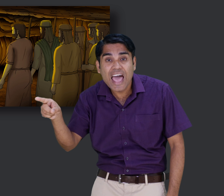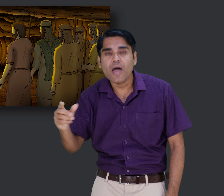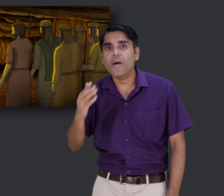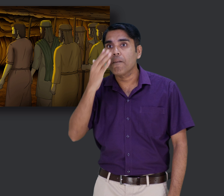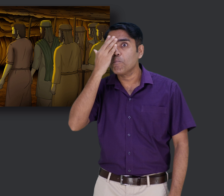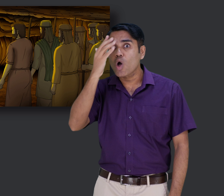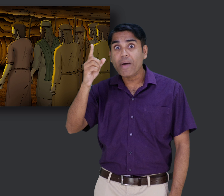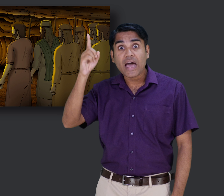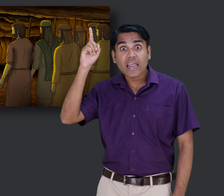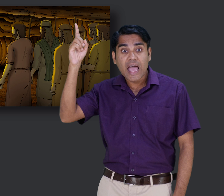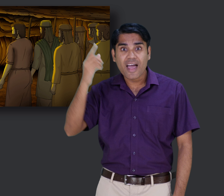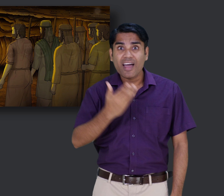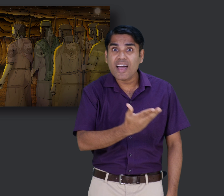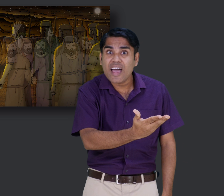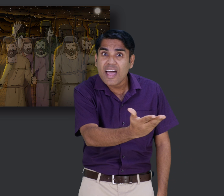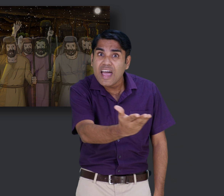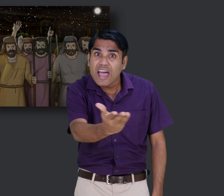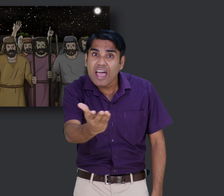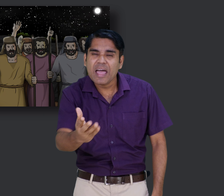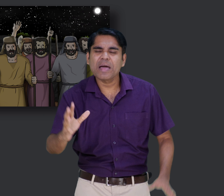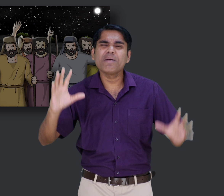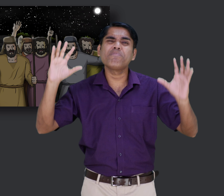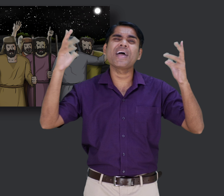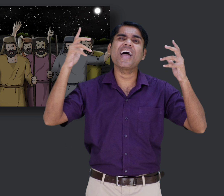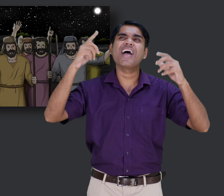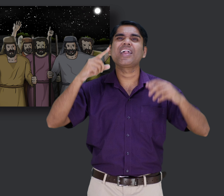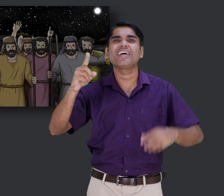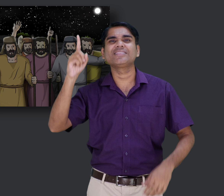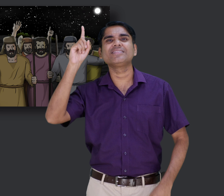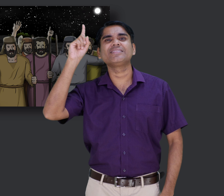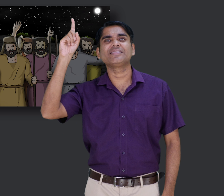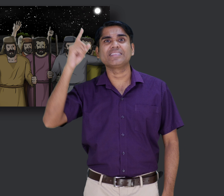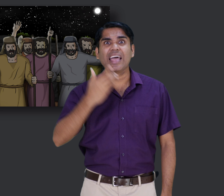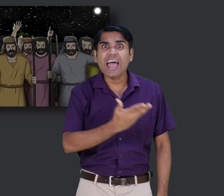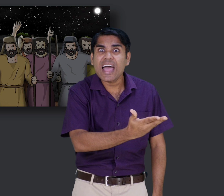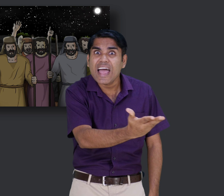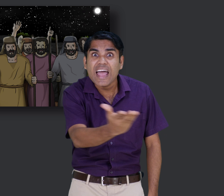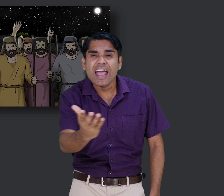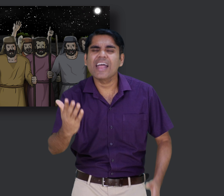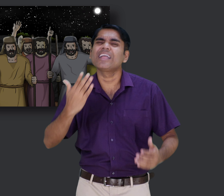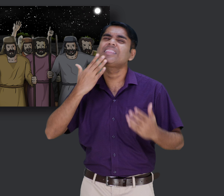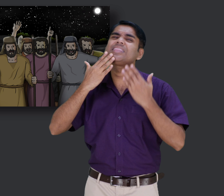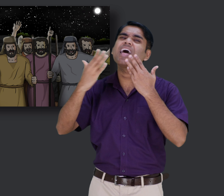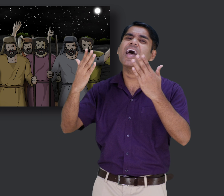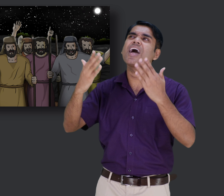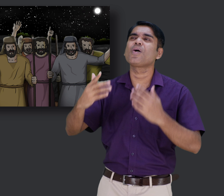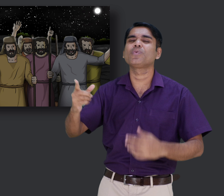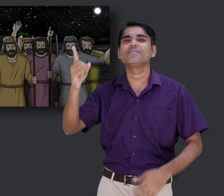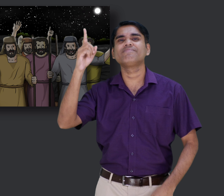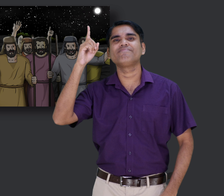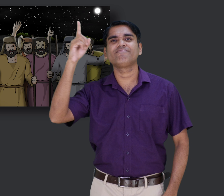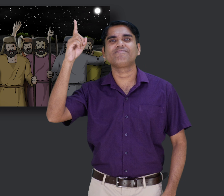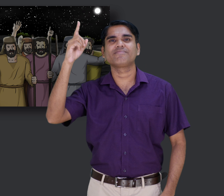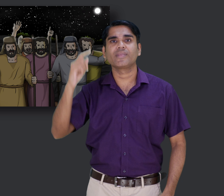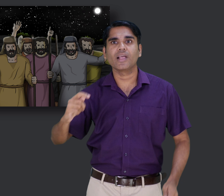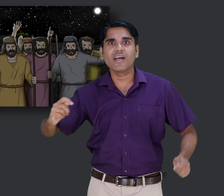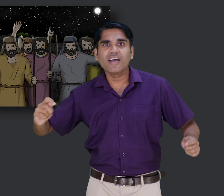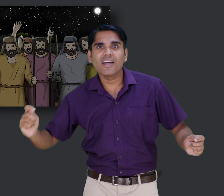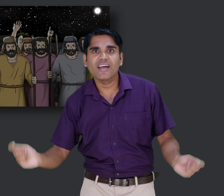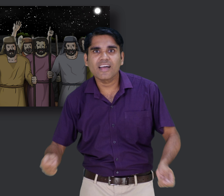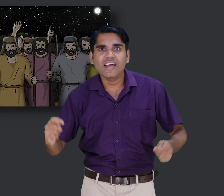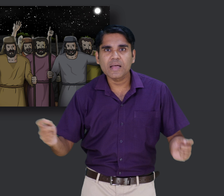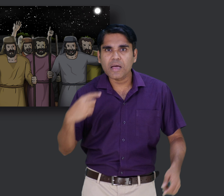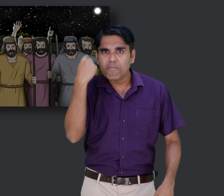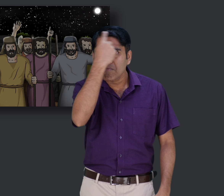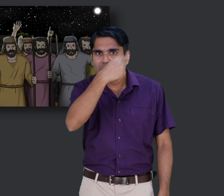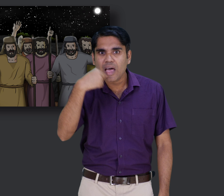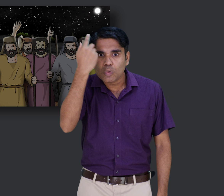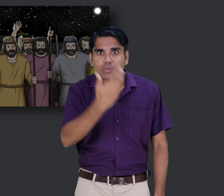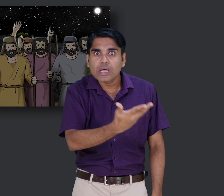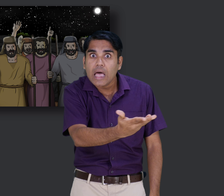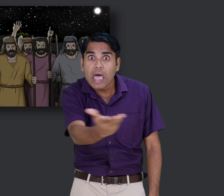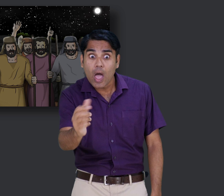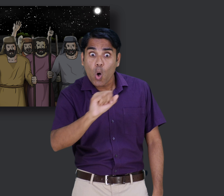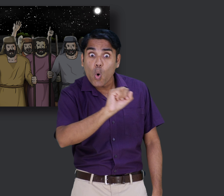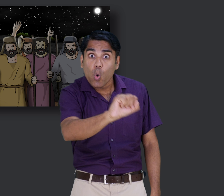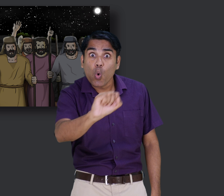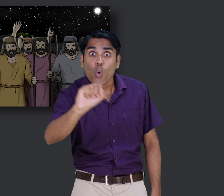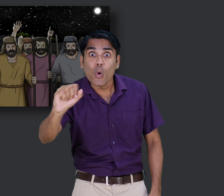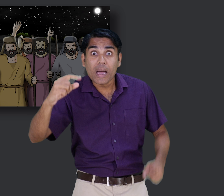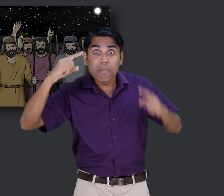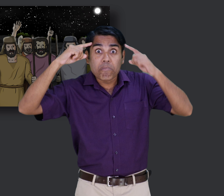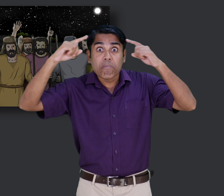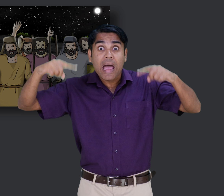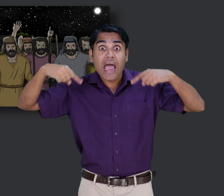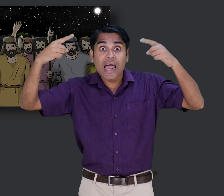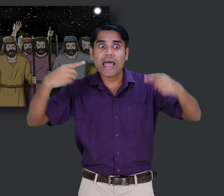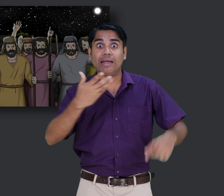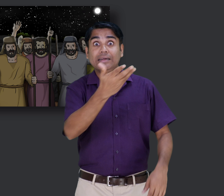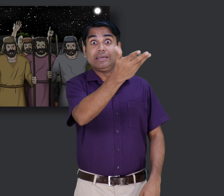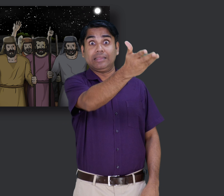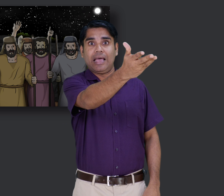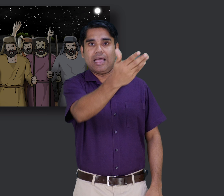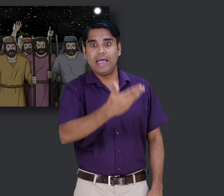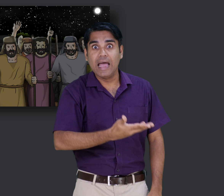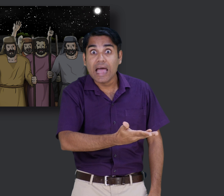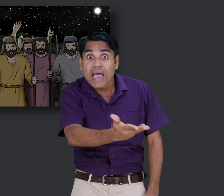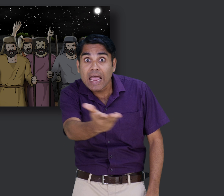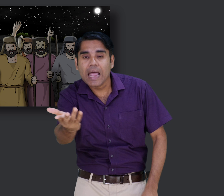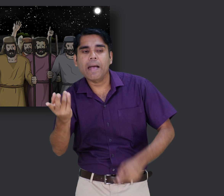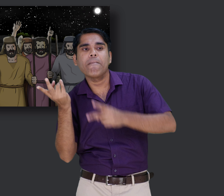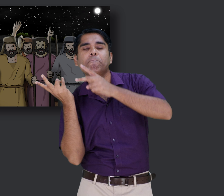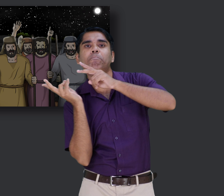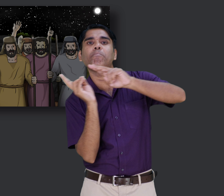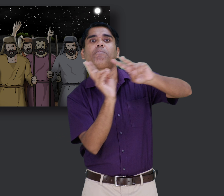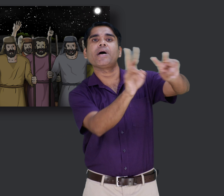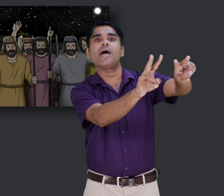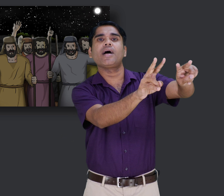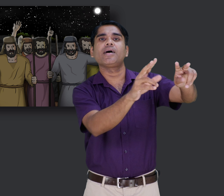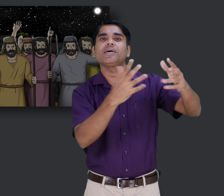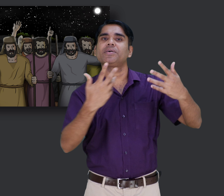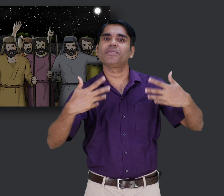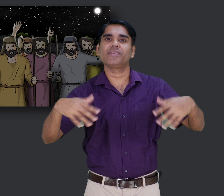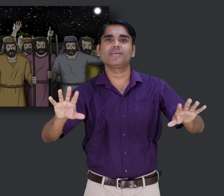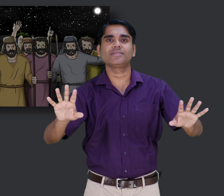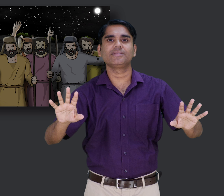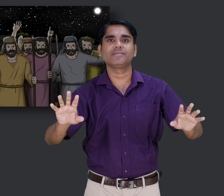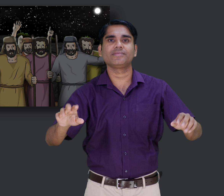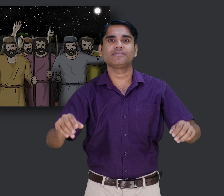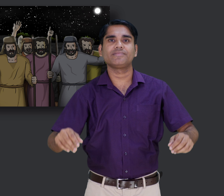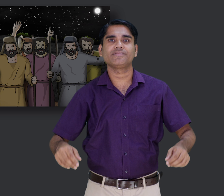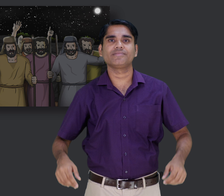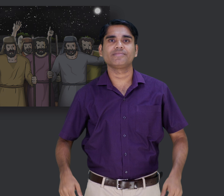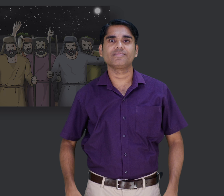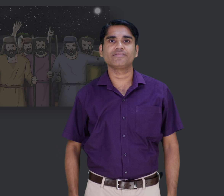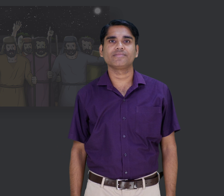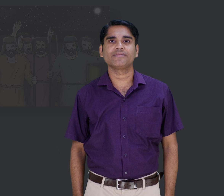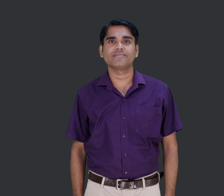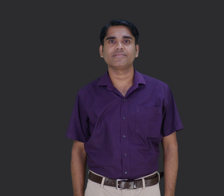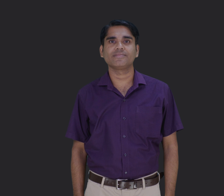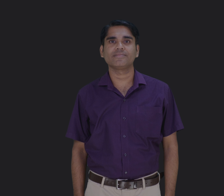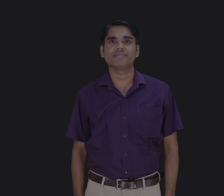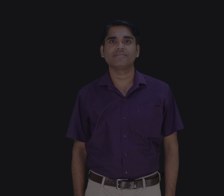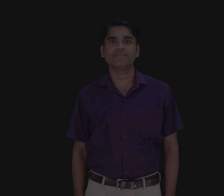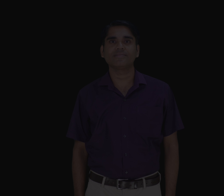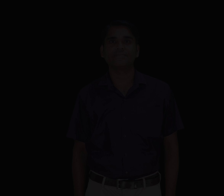The shepherds returned, glorifying and praising God for all they had heard and seen, which was just as the angel had told them.